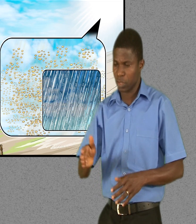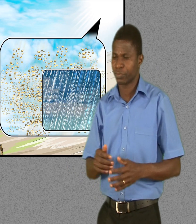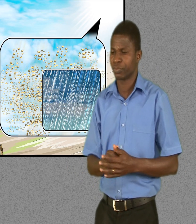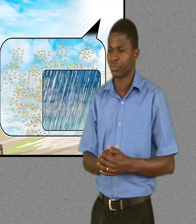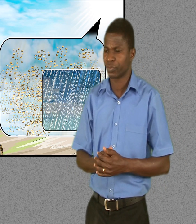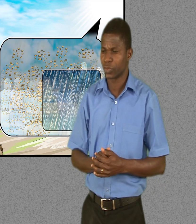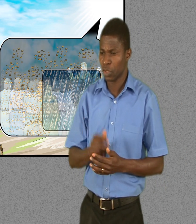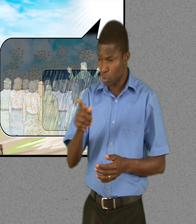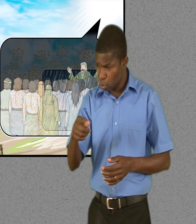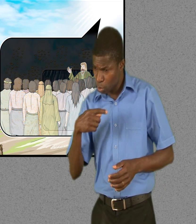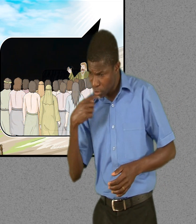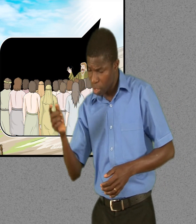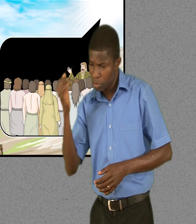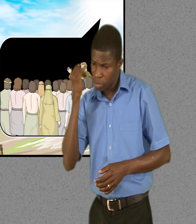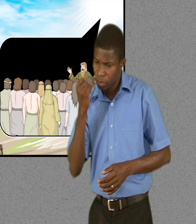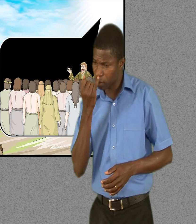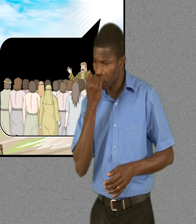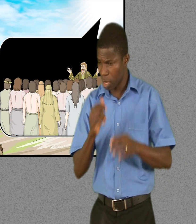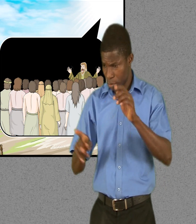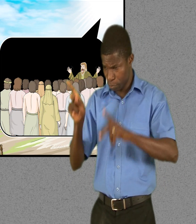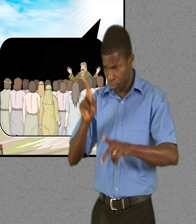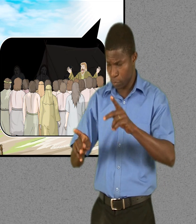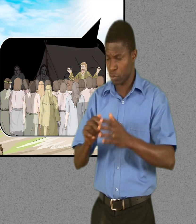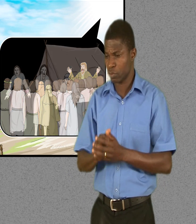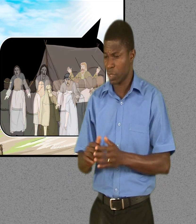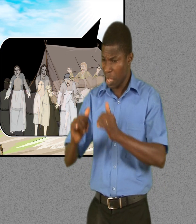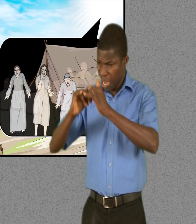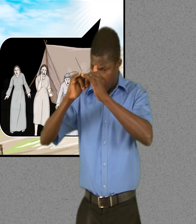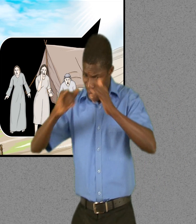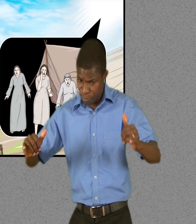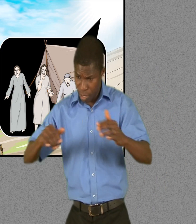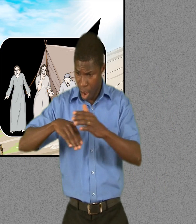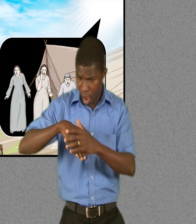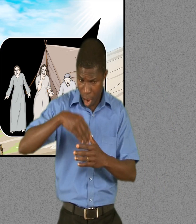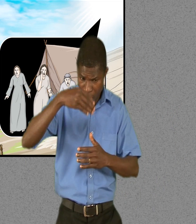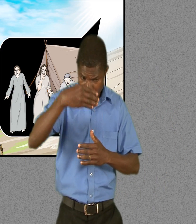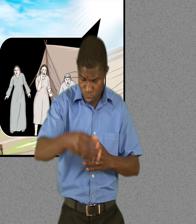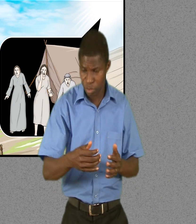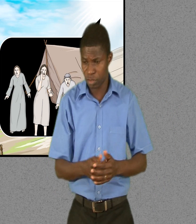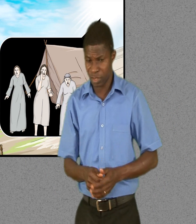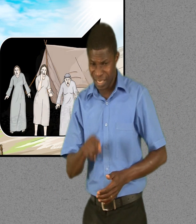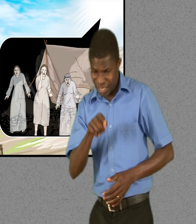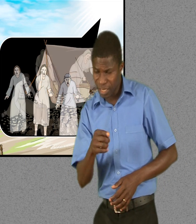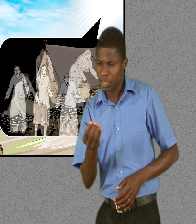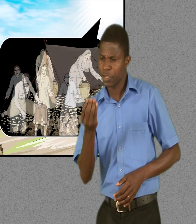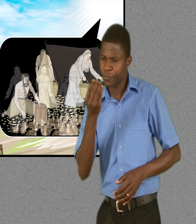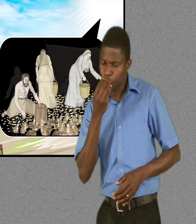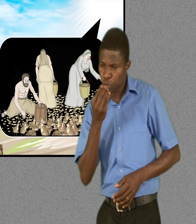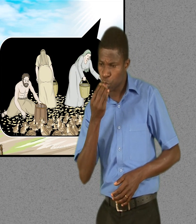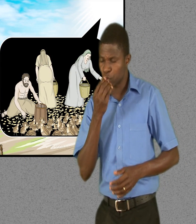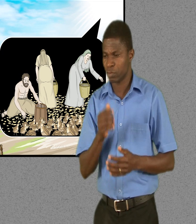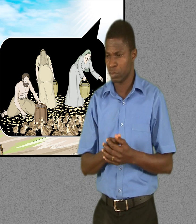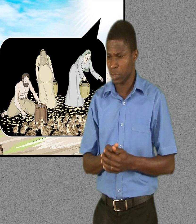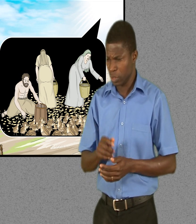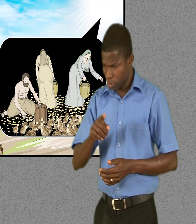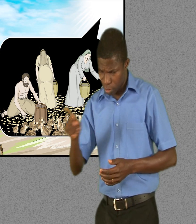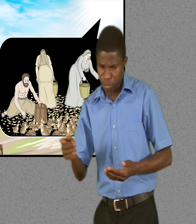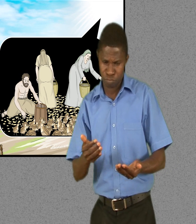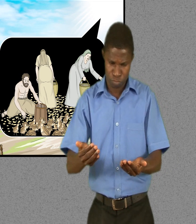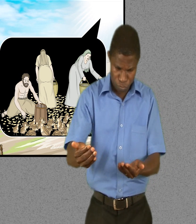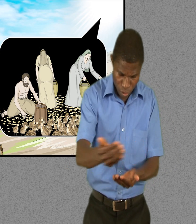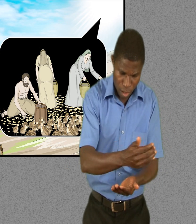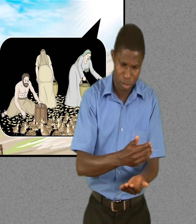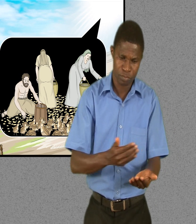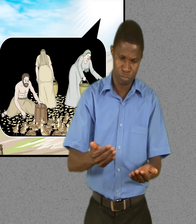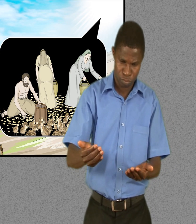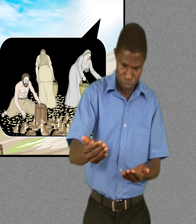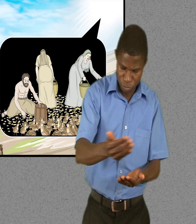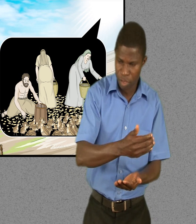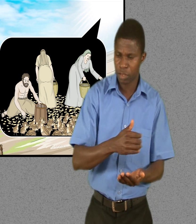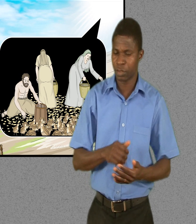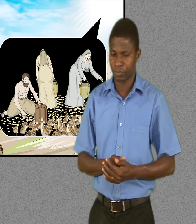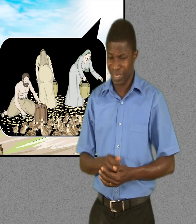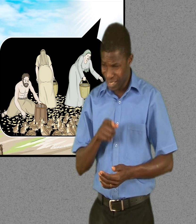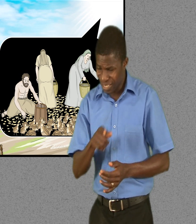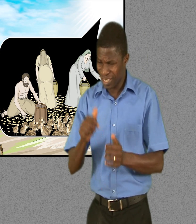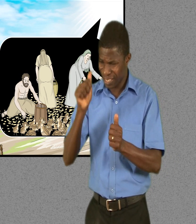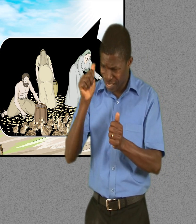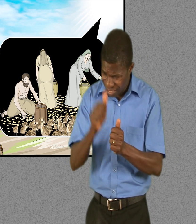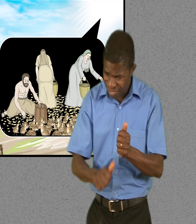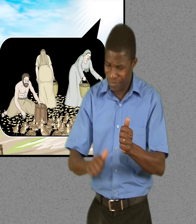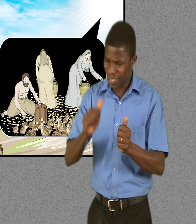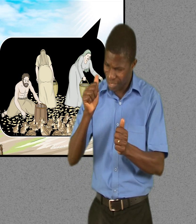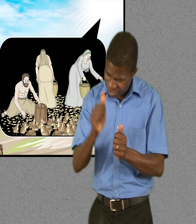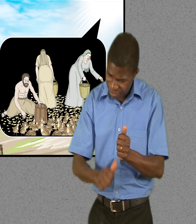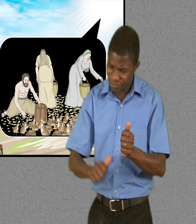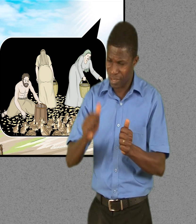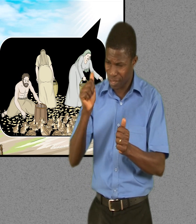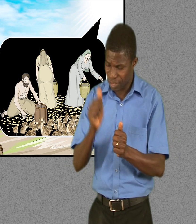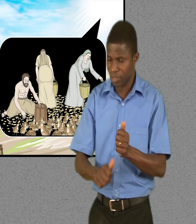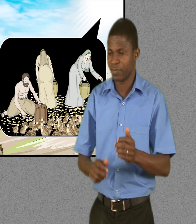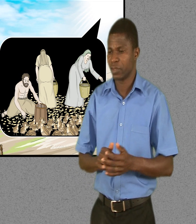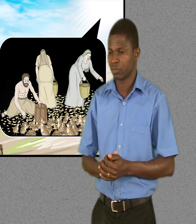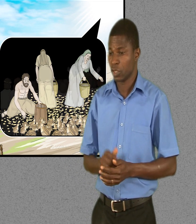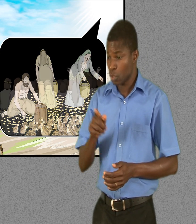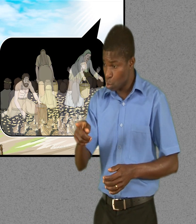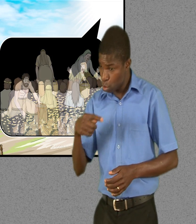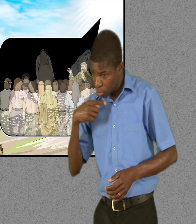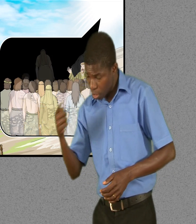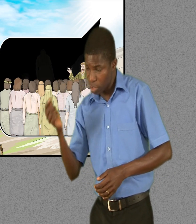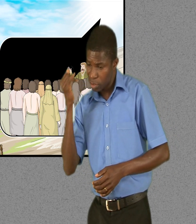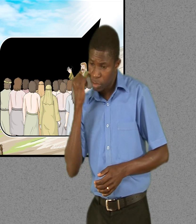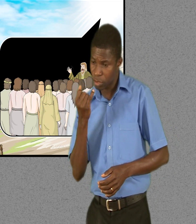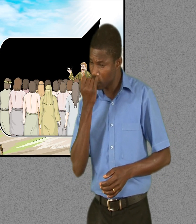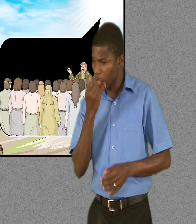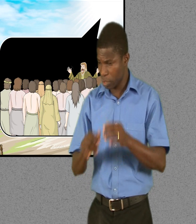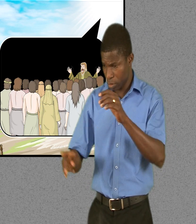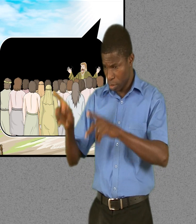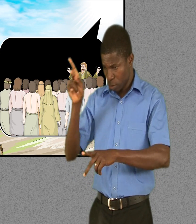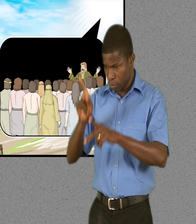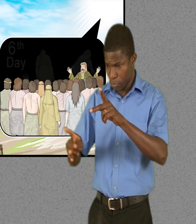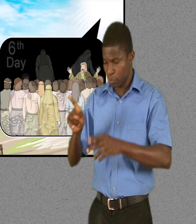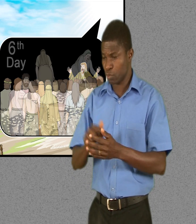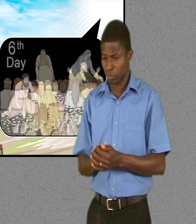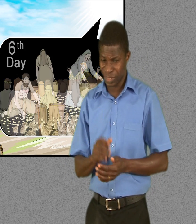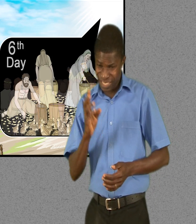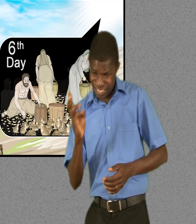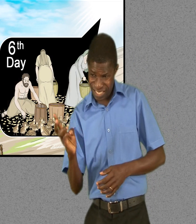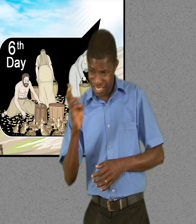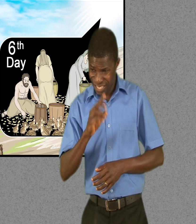Each day the people are to go out and gather enough for that day. In this way I will test whether or not they will follow My instructions.